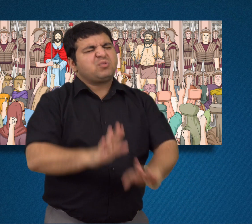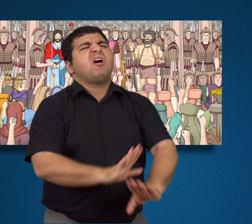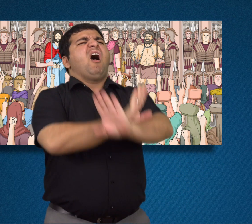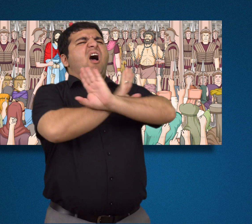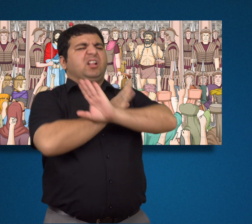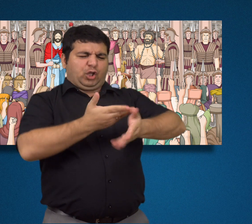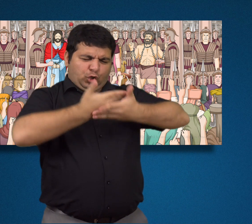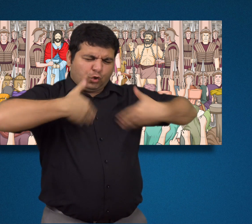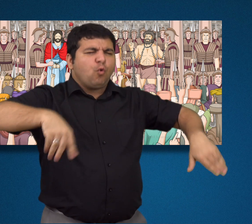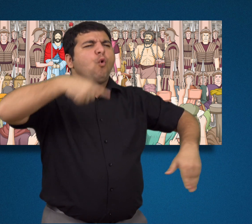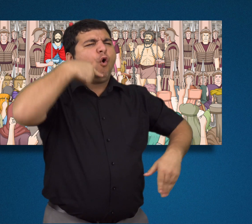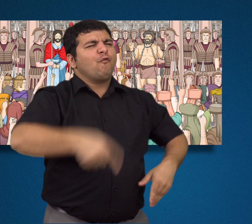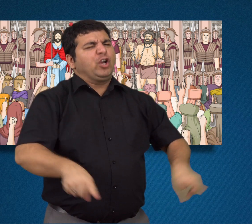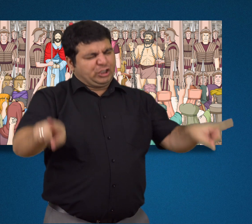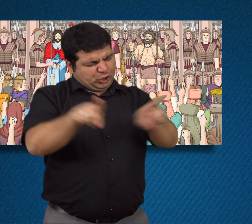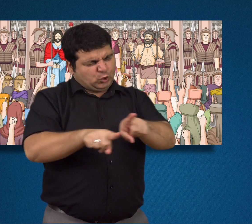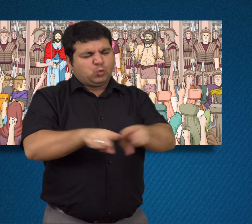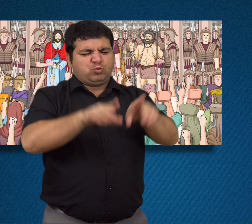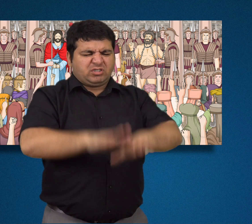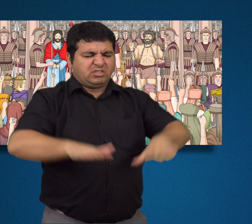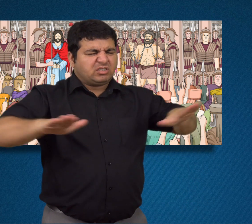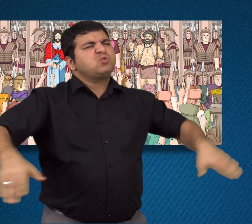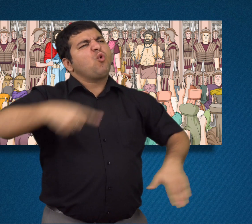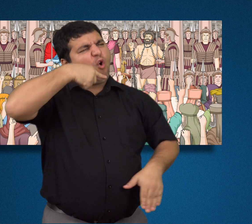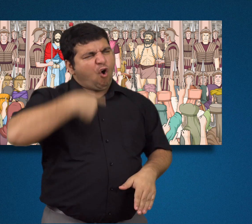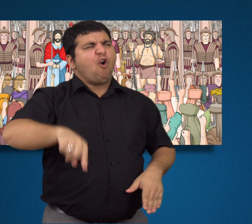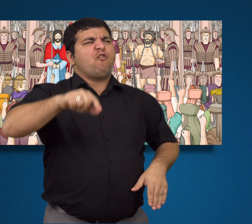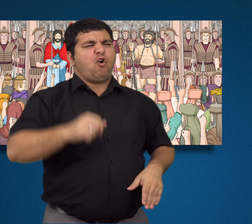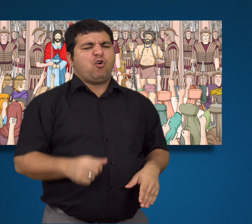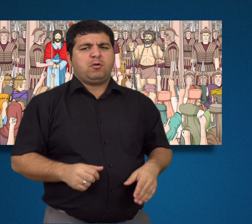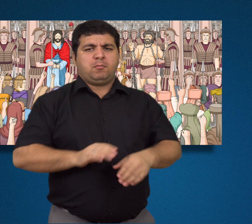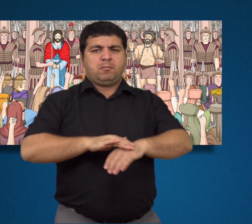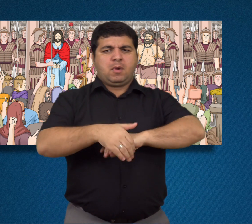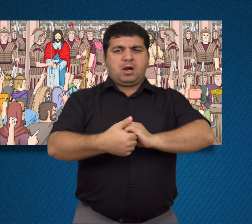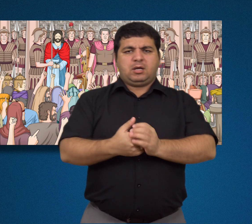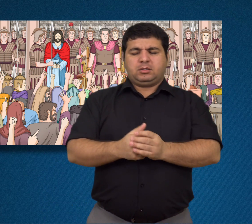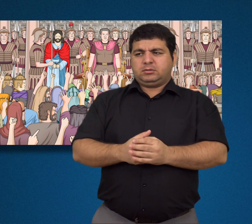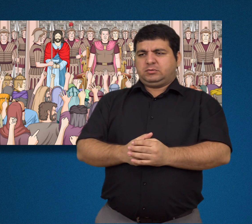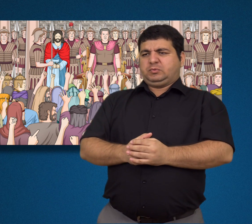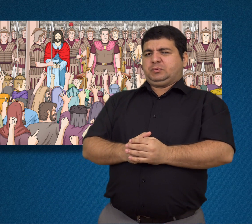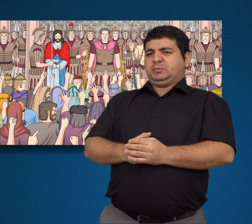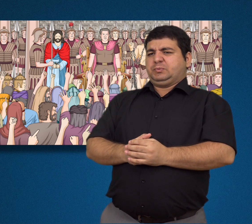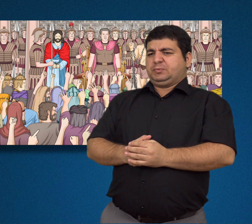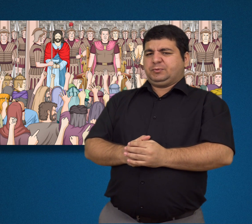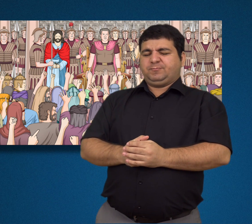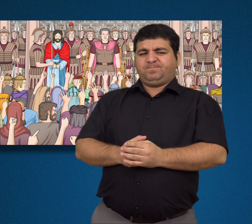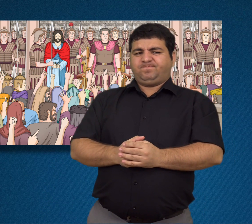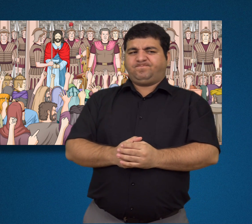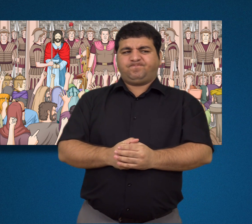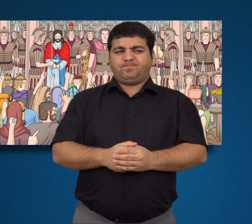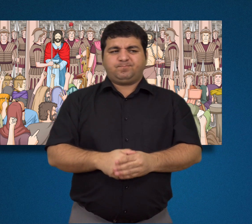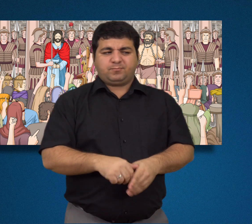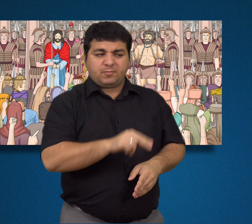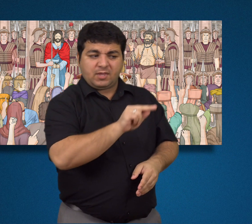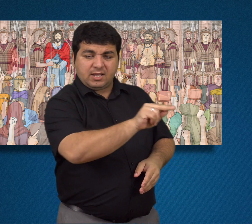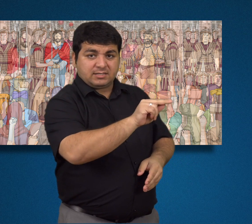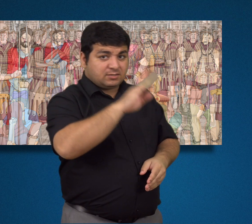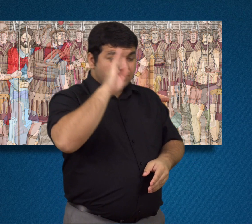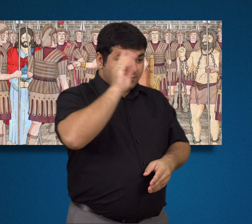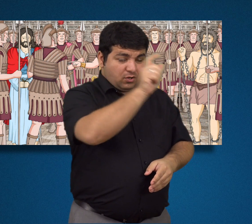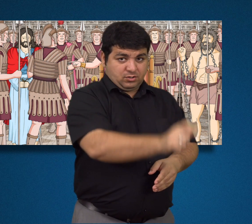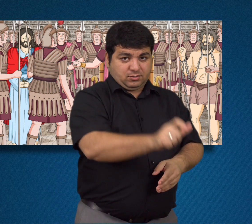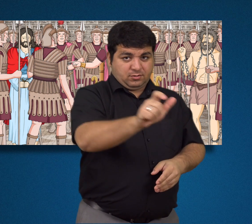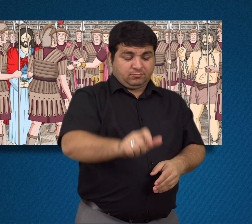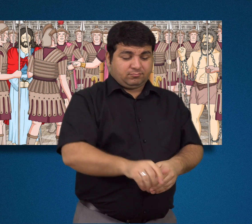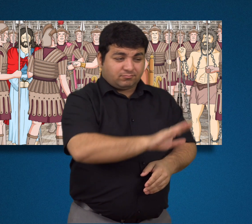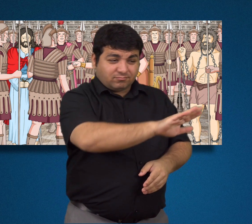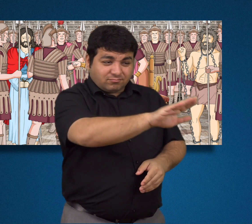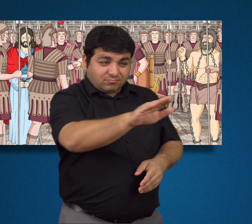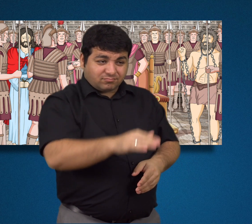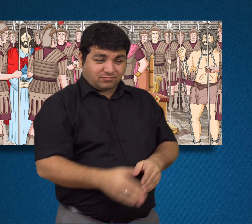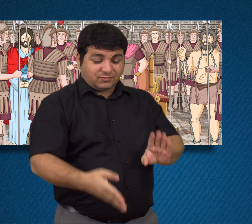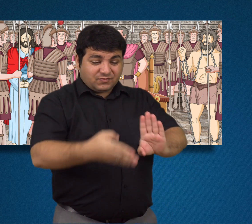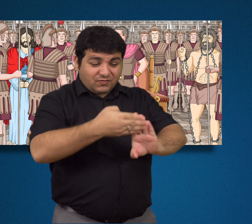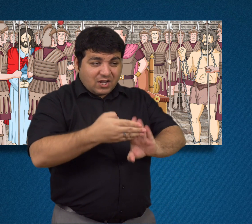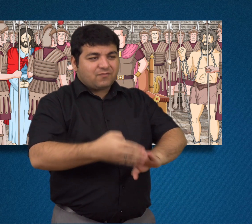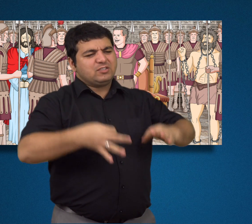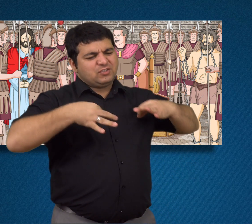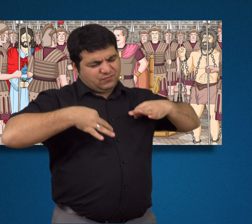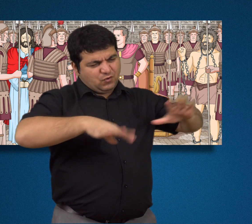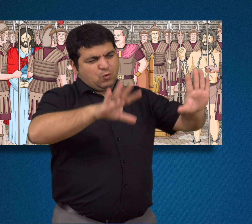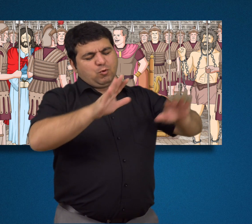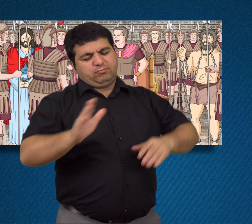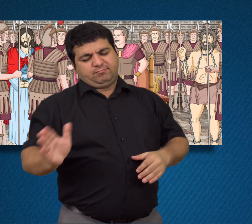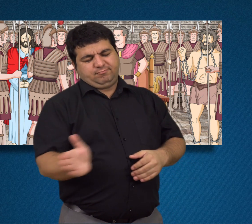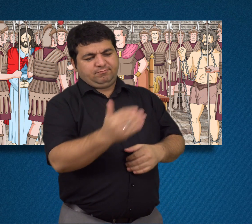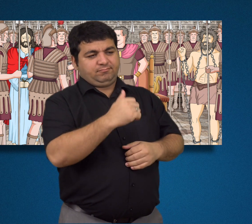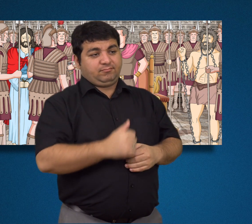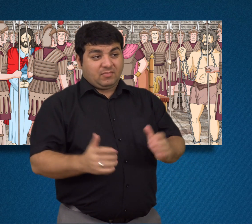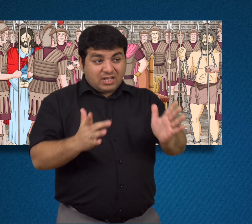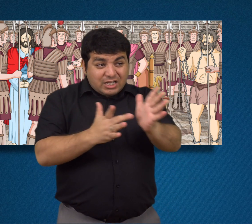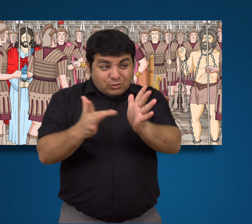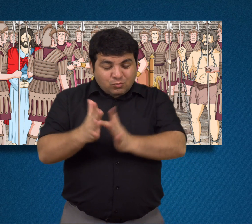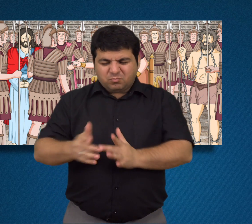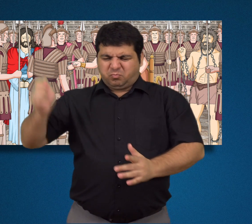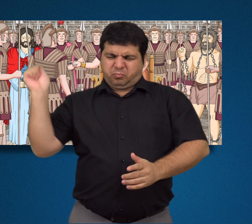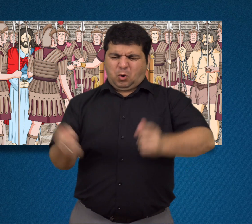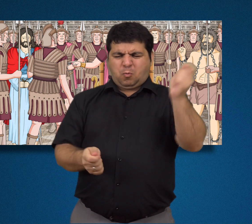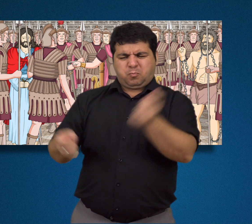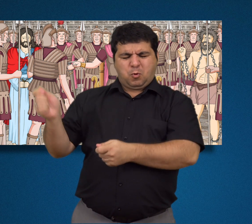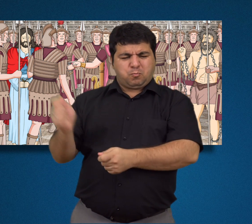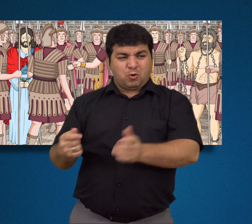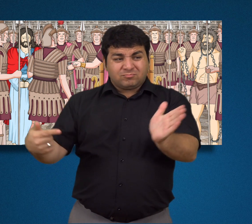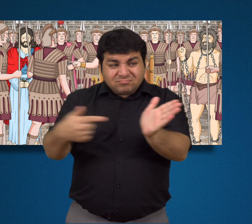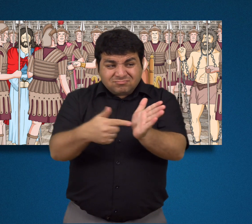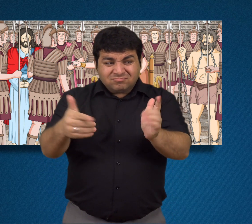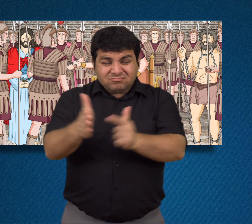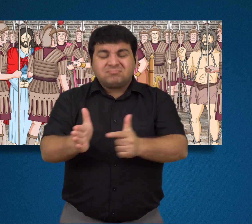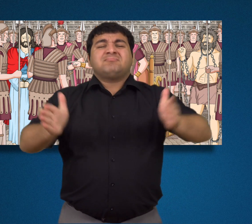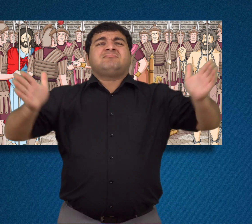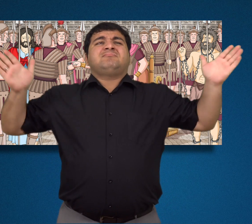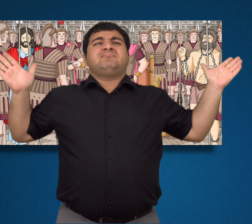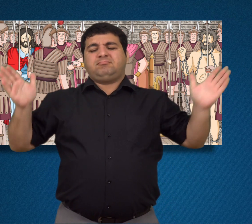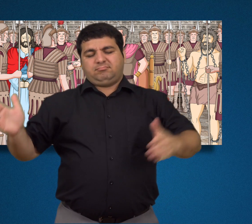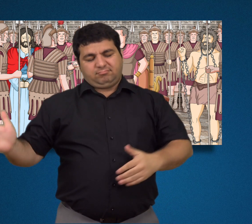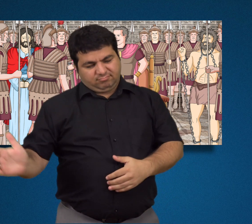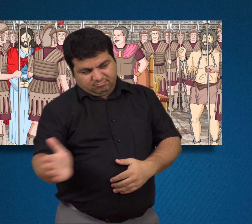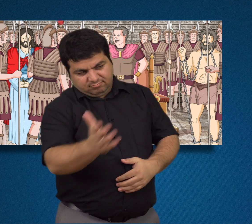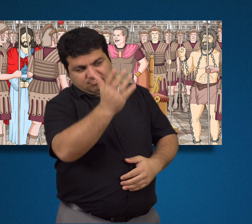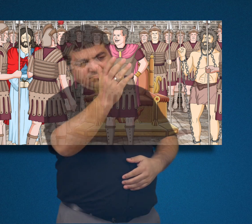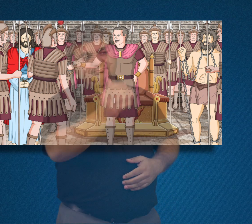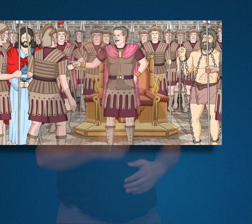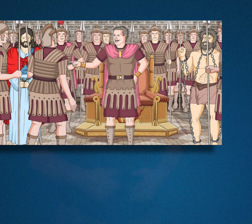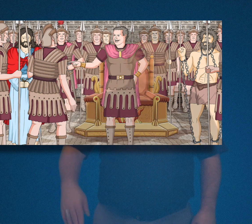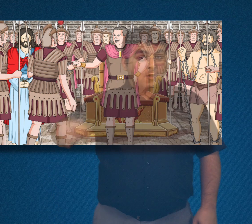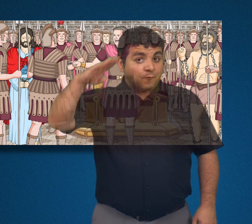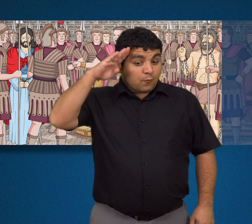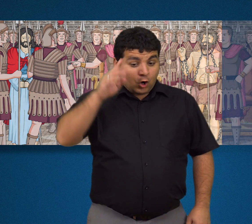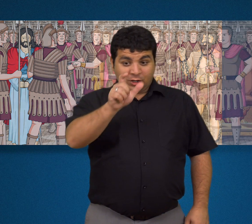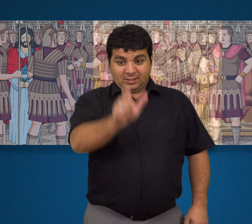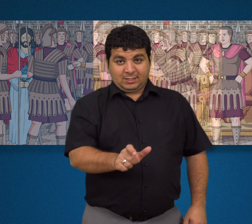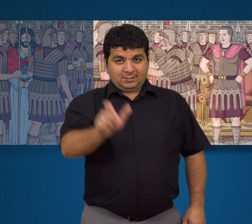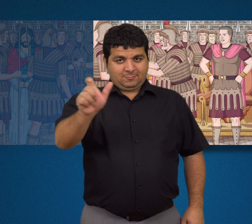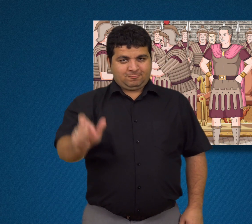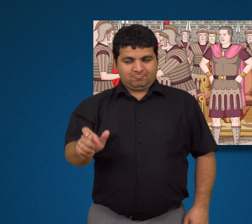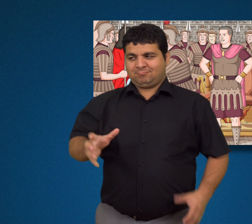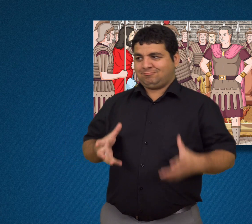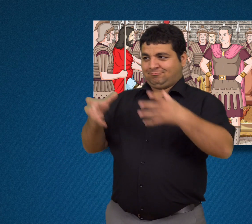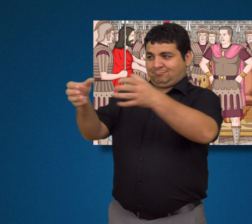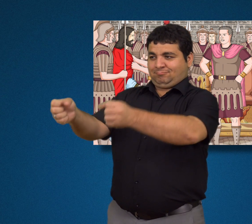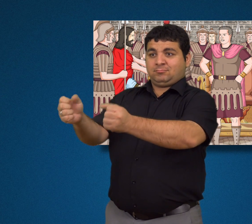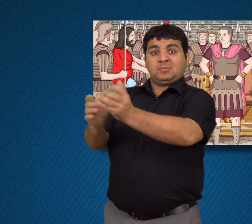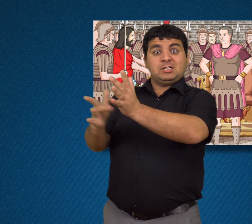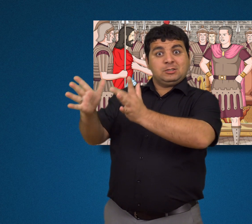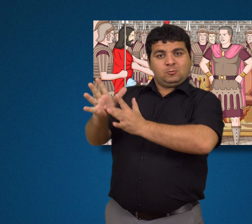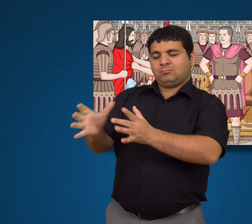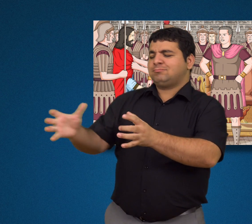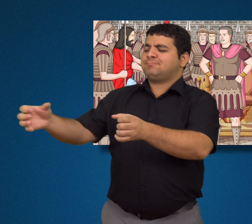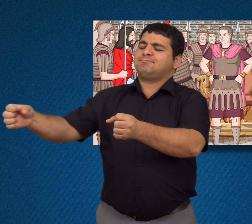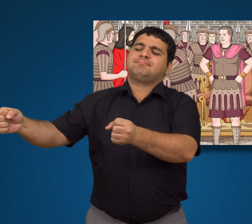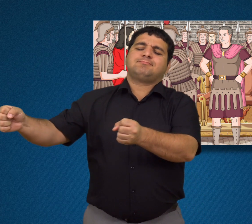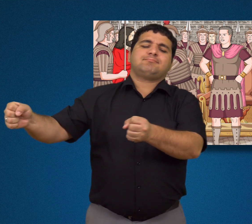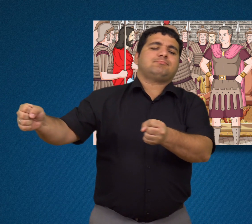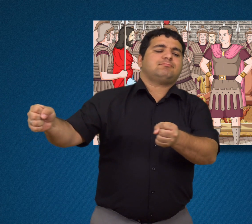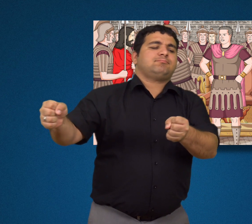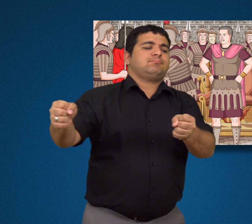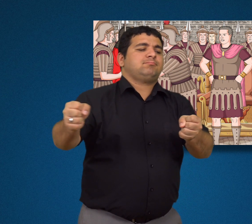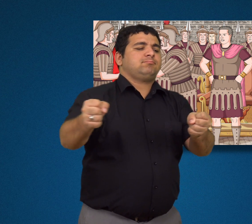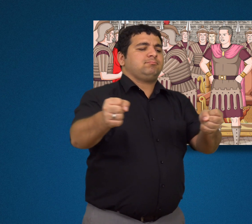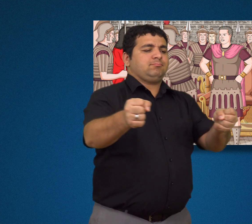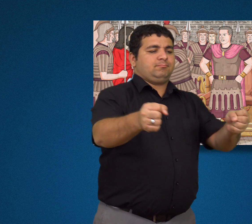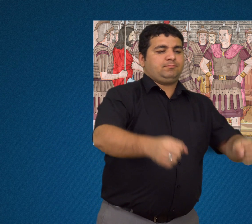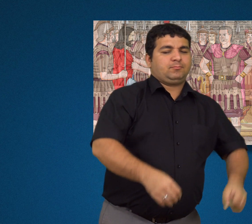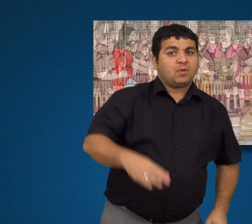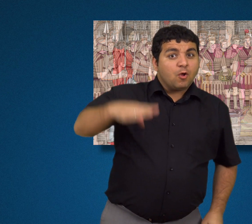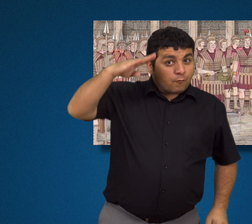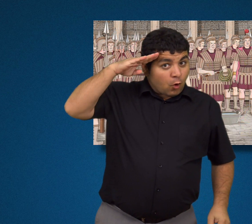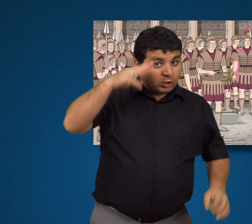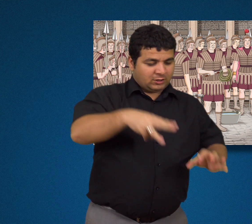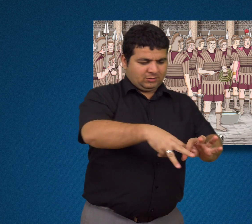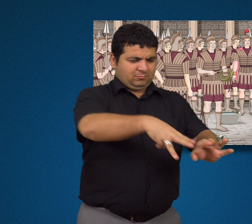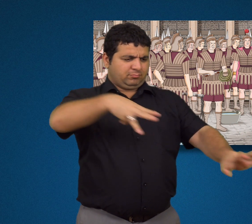“I am innocent of this man’s blood,” he said. “You bear the responsibility.” All the people answered, “His blood be on us and on our children!” So Pilate released Barabbas to them.